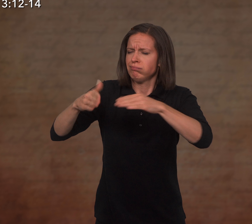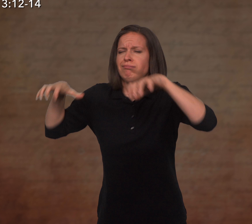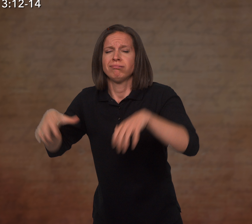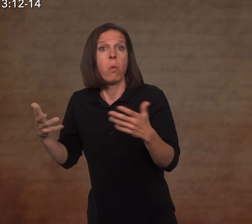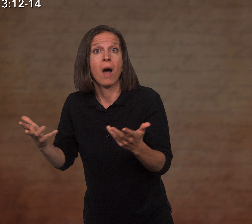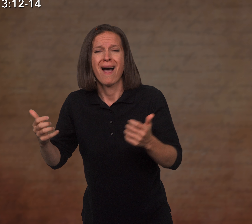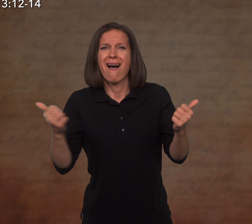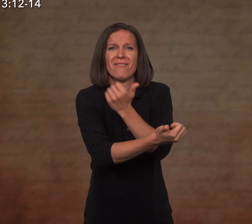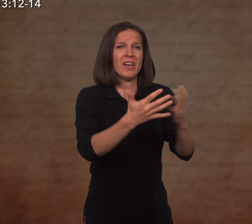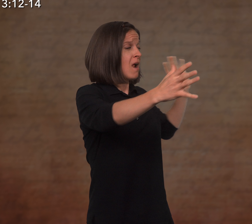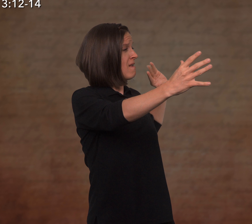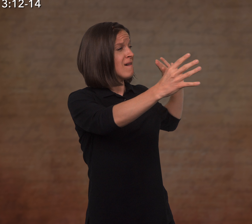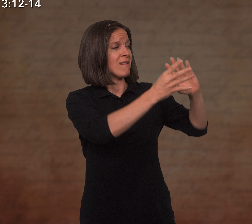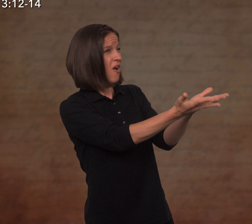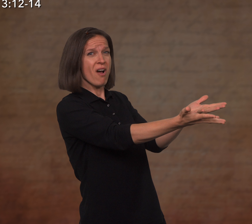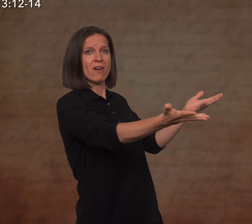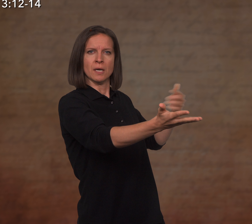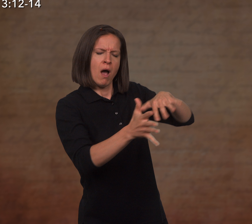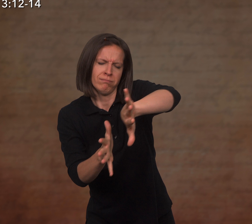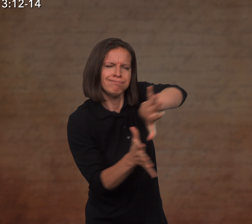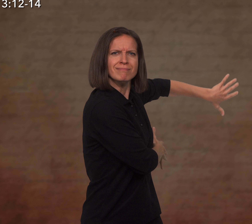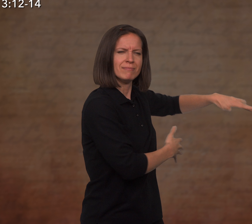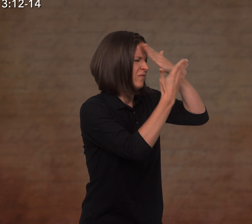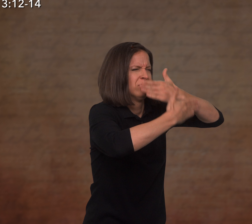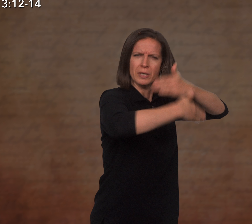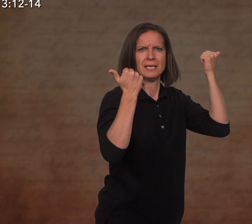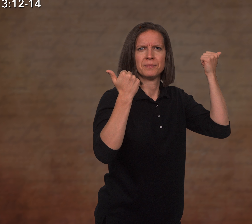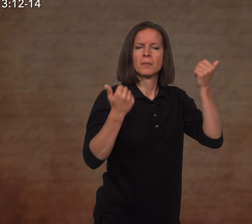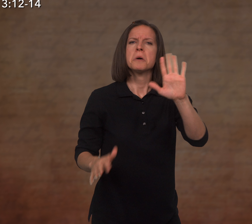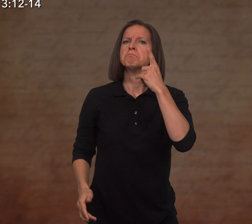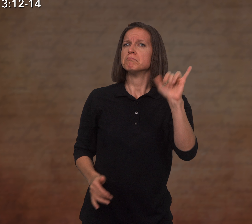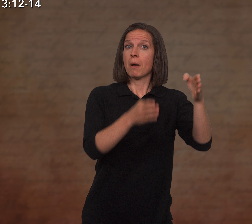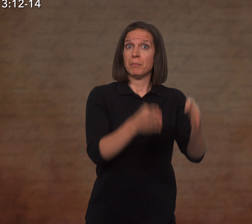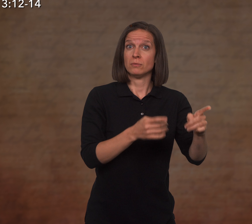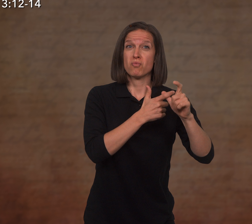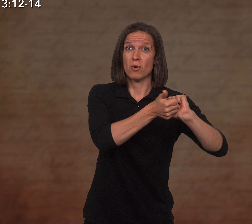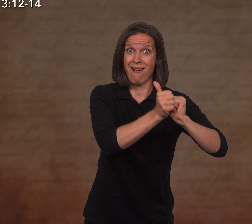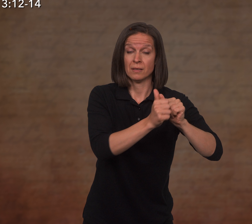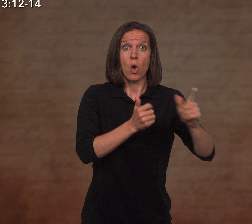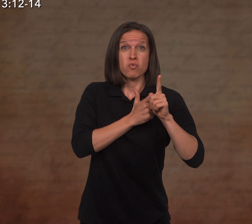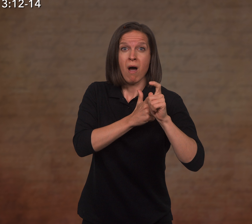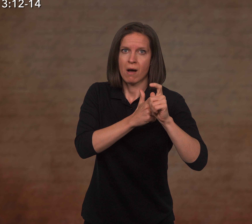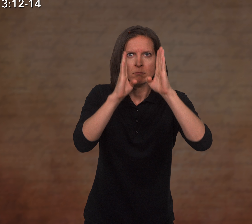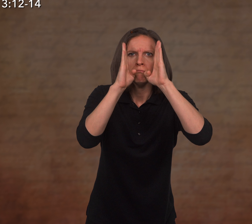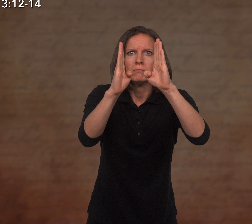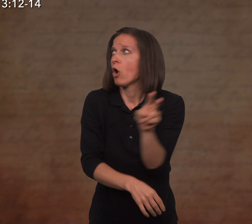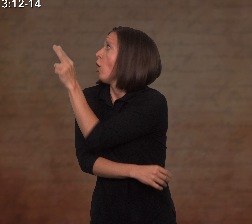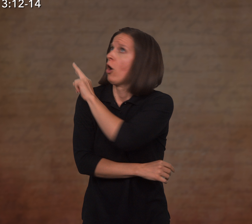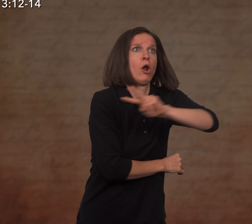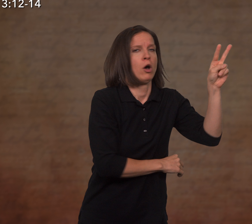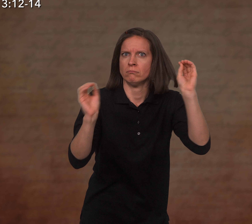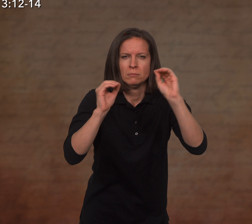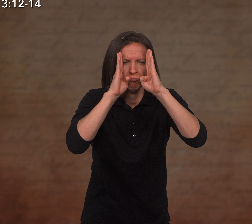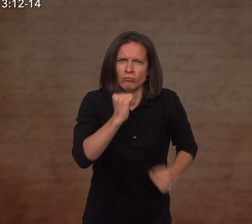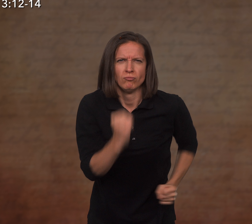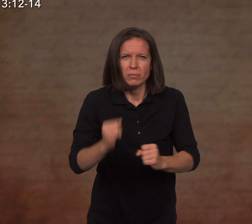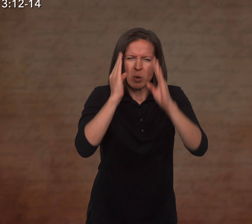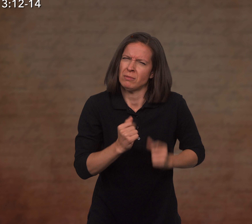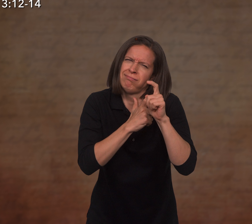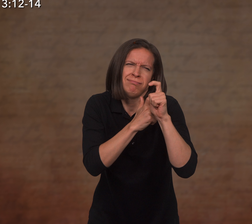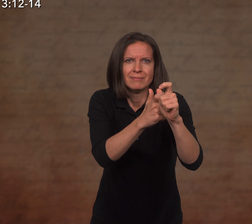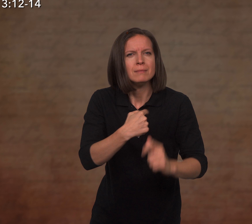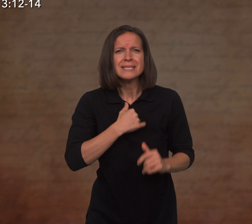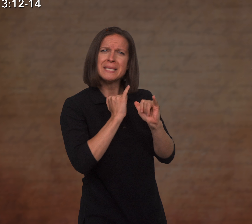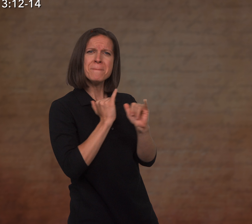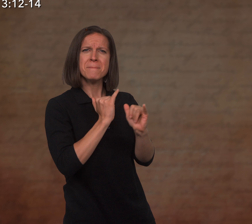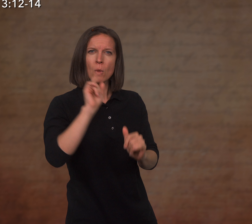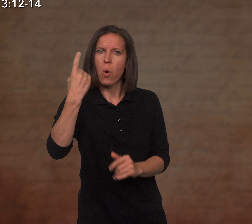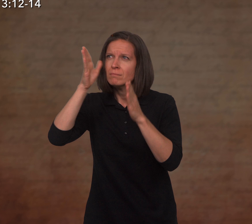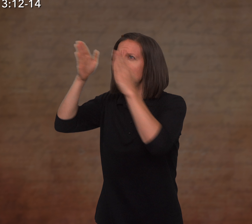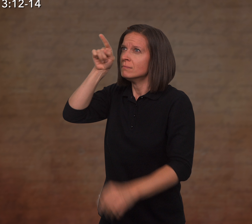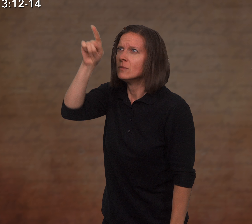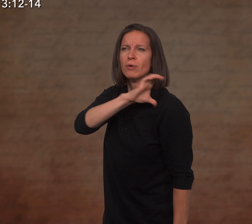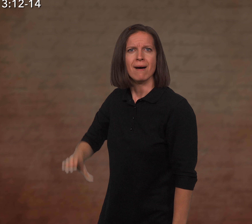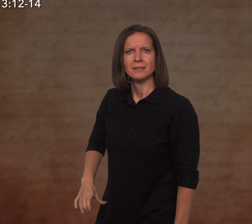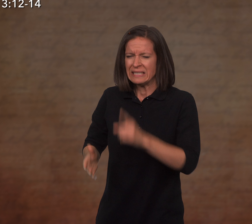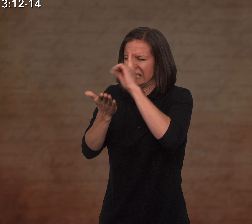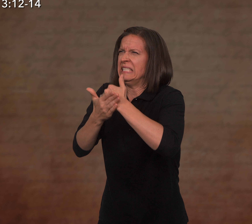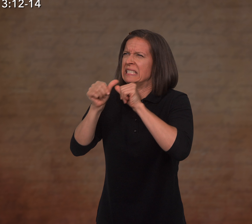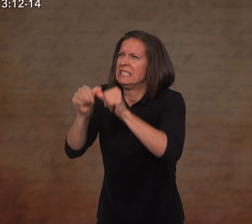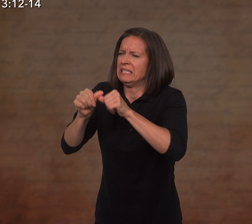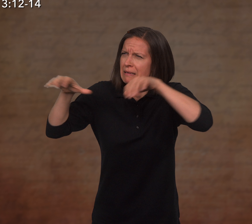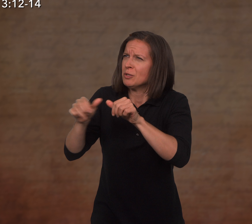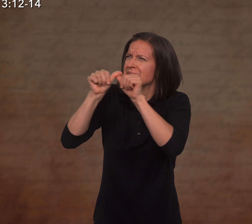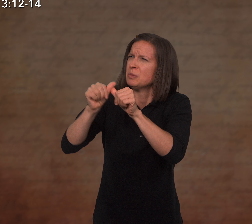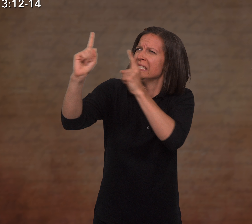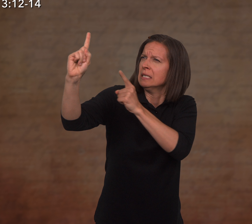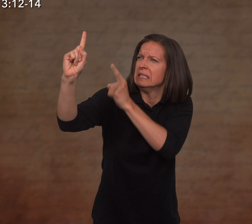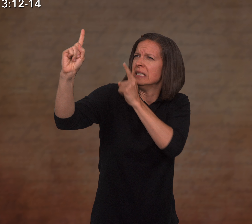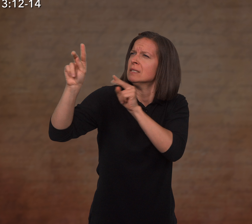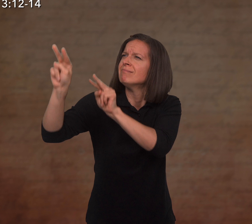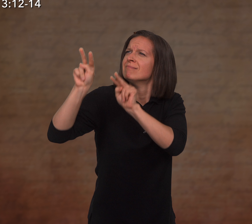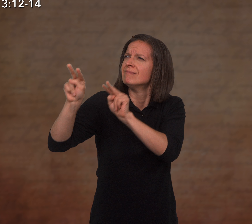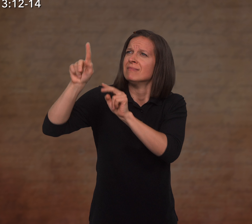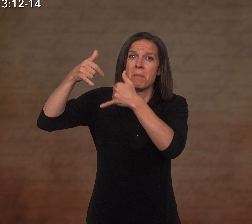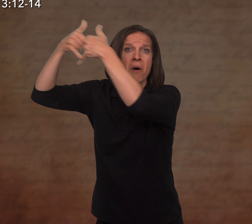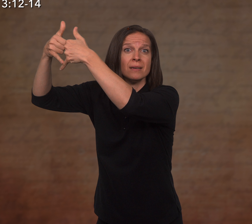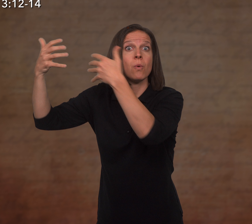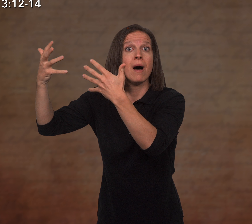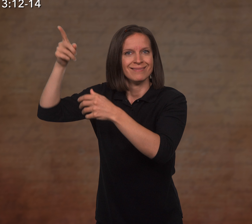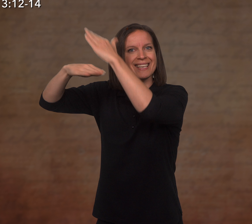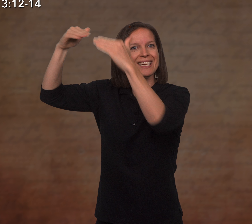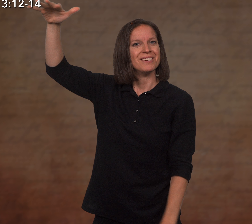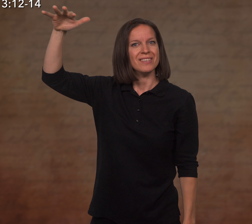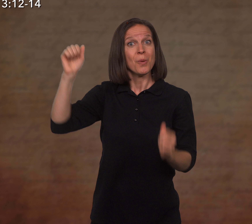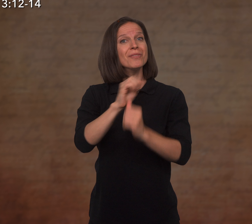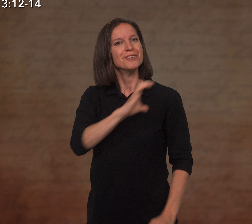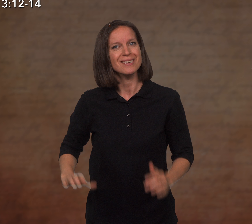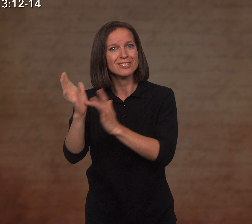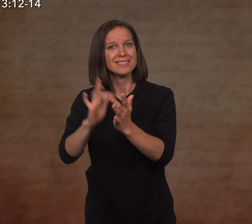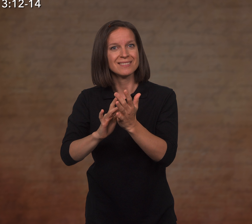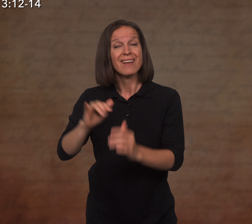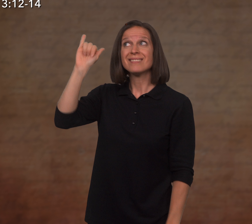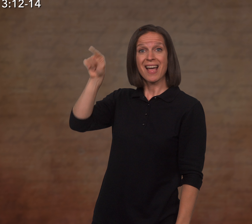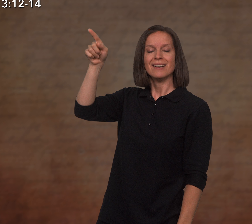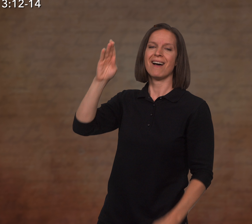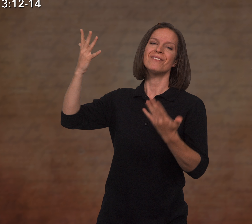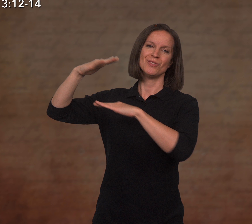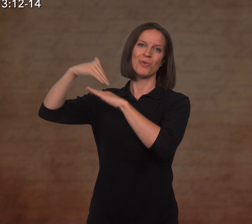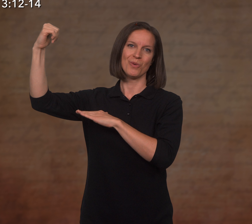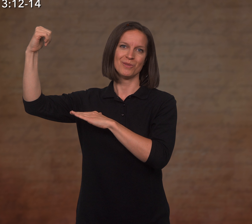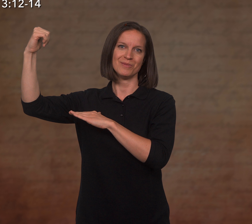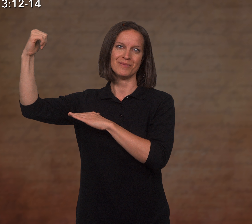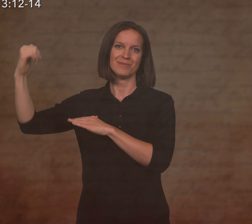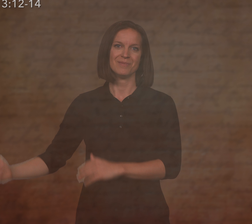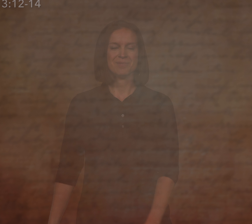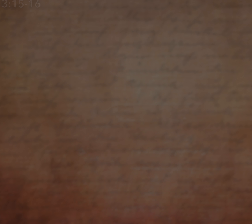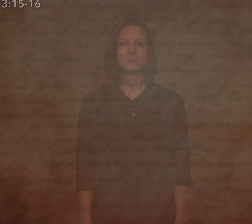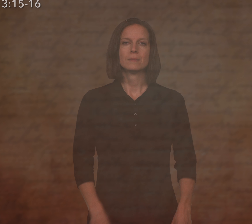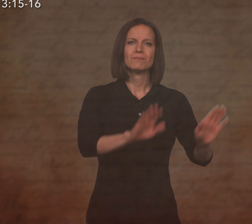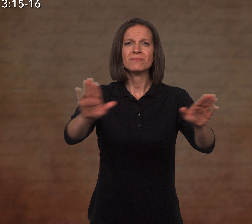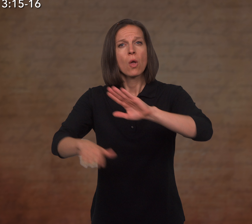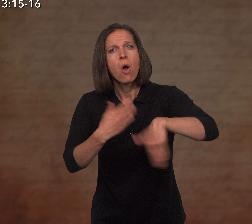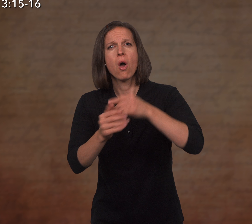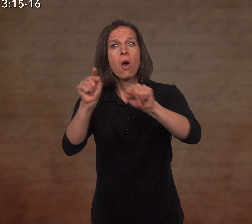But one thing I do: Forgetting what is behind and straining toward what is ahead, I press on toward the goal to win the prize of God’s heavenly calling in Christ Jesus.